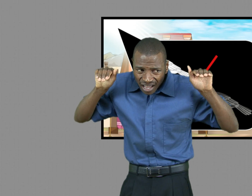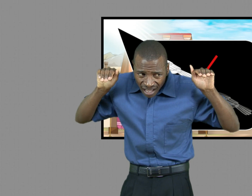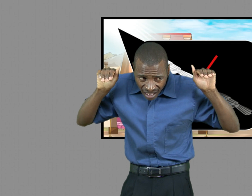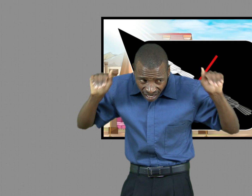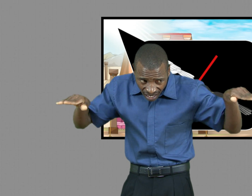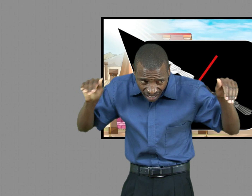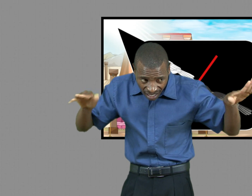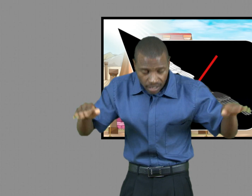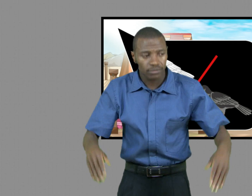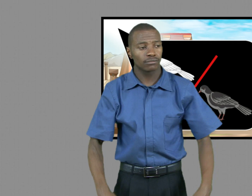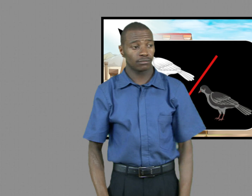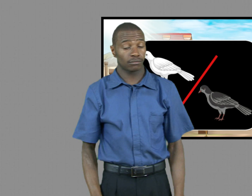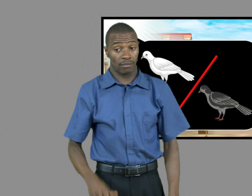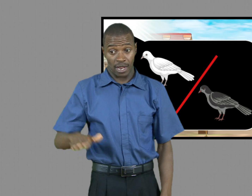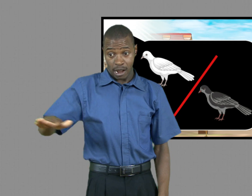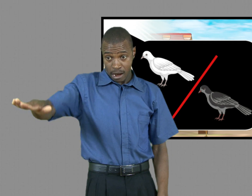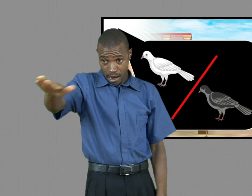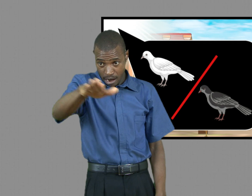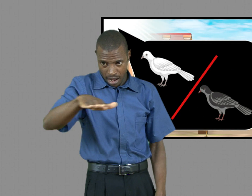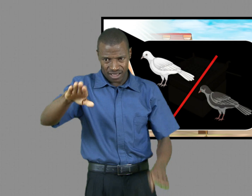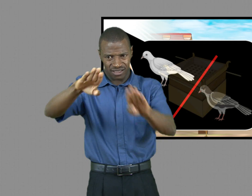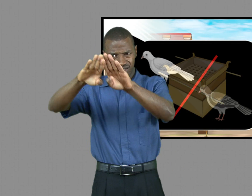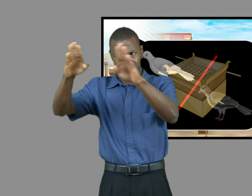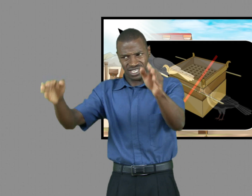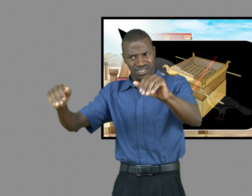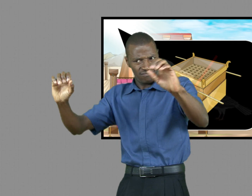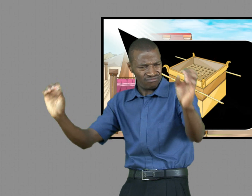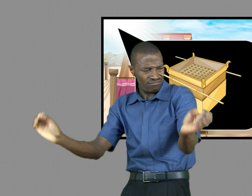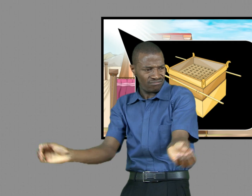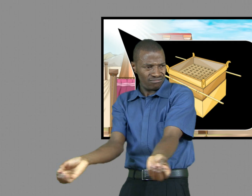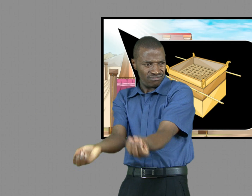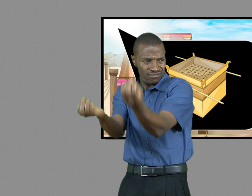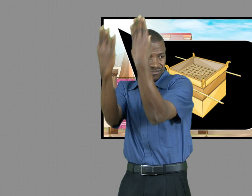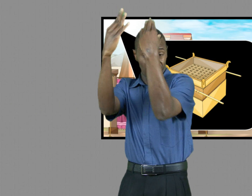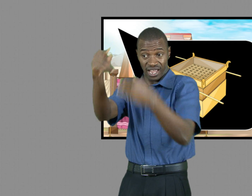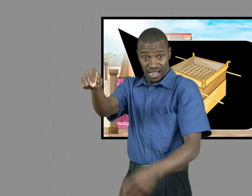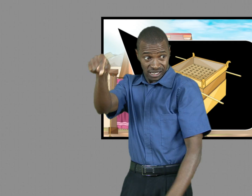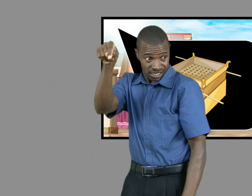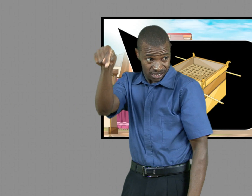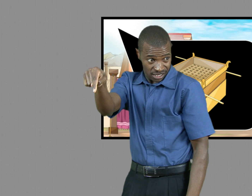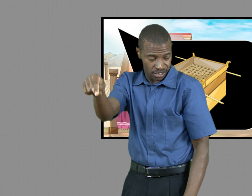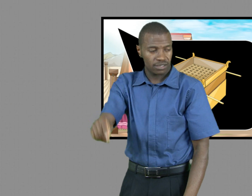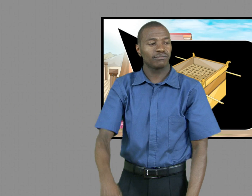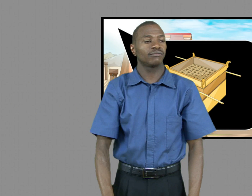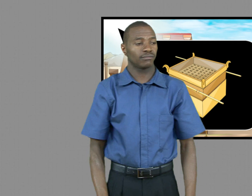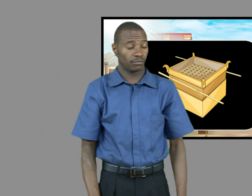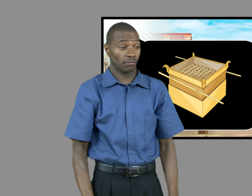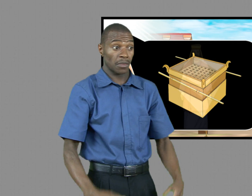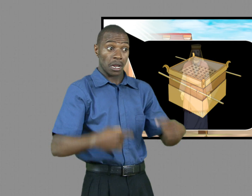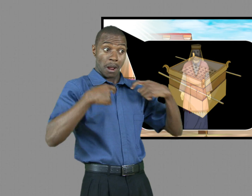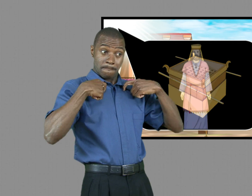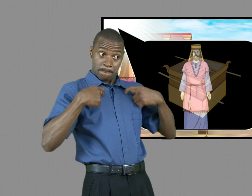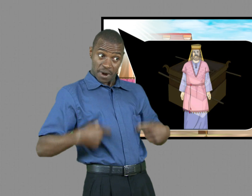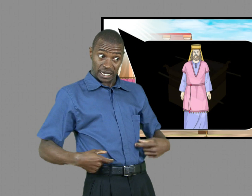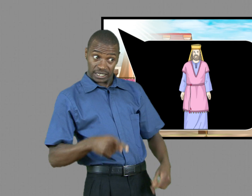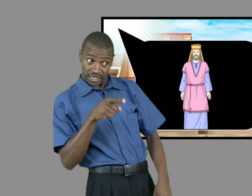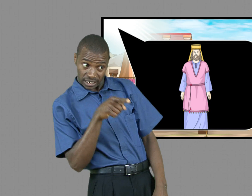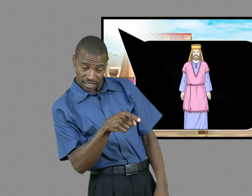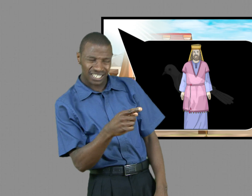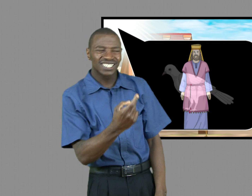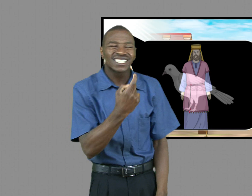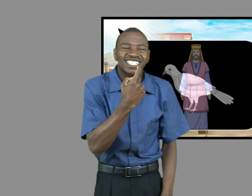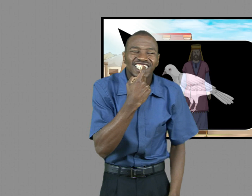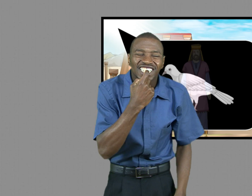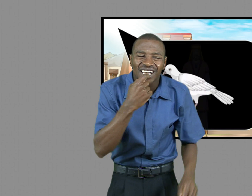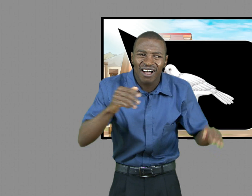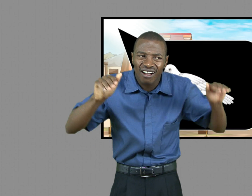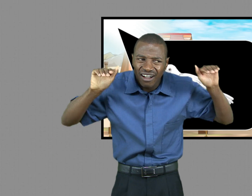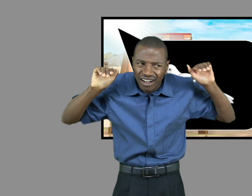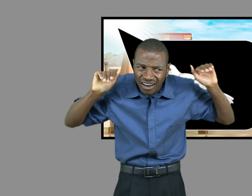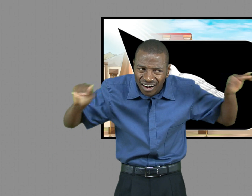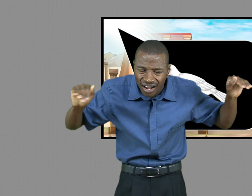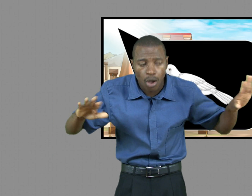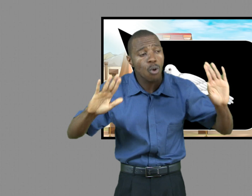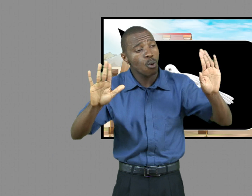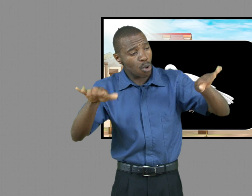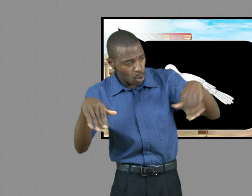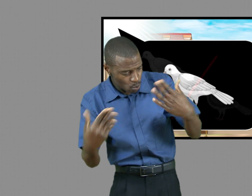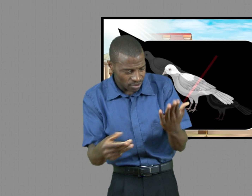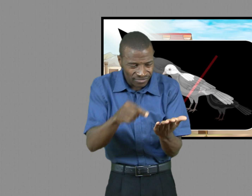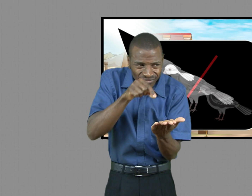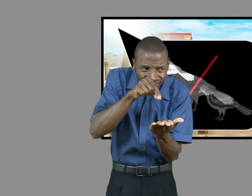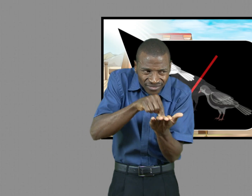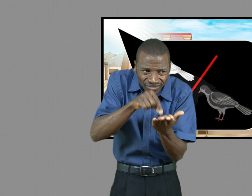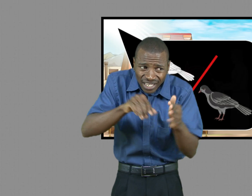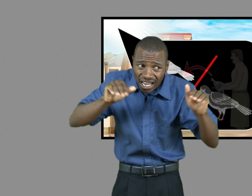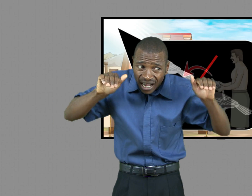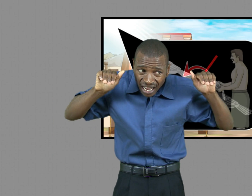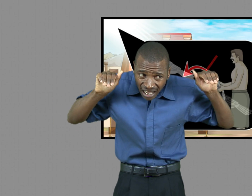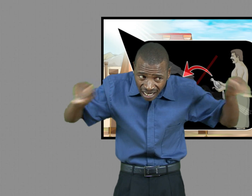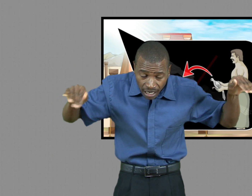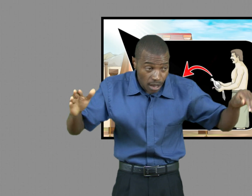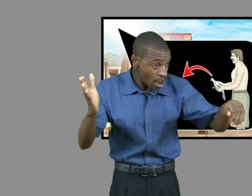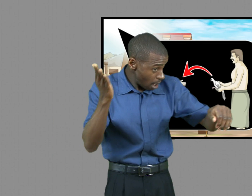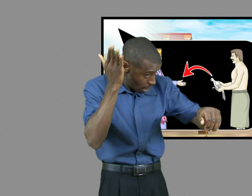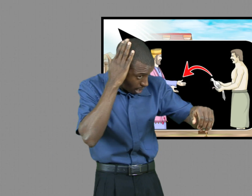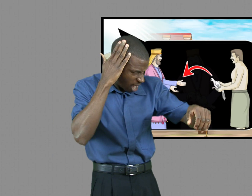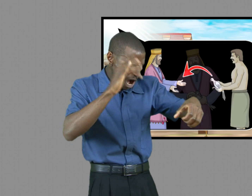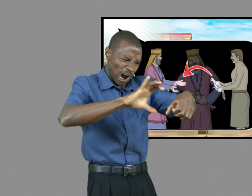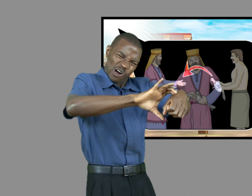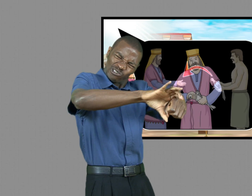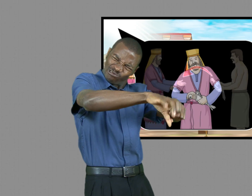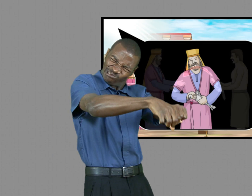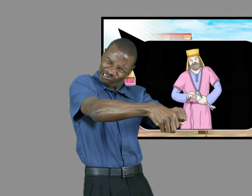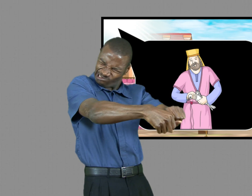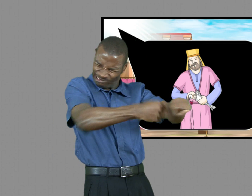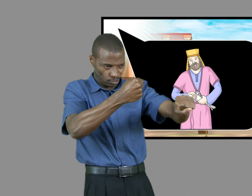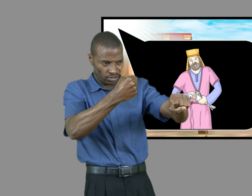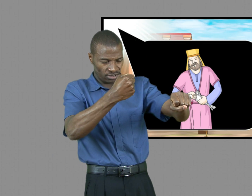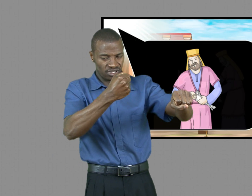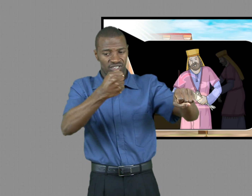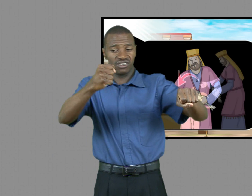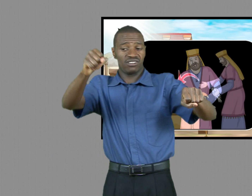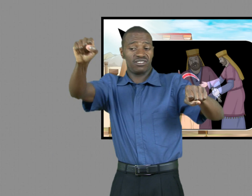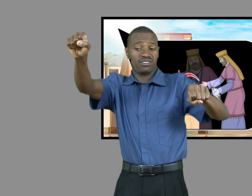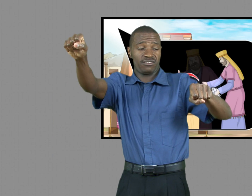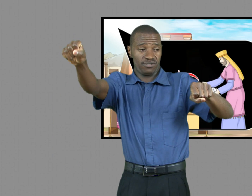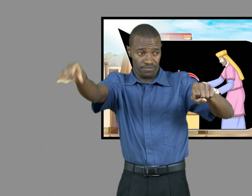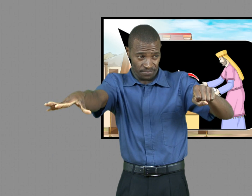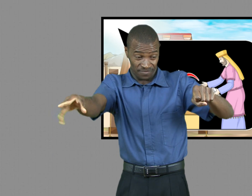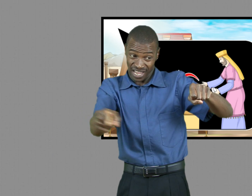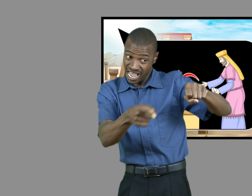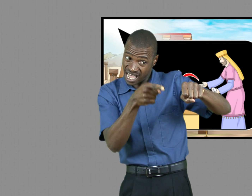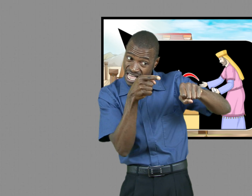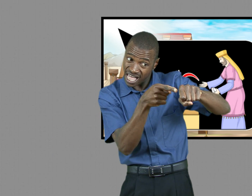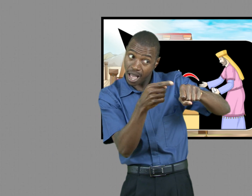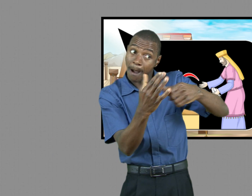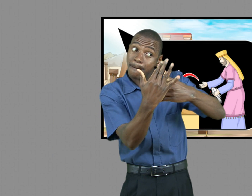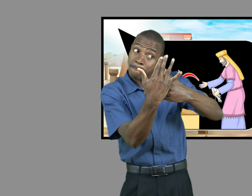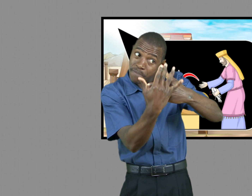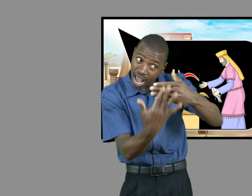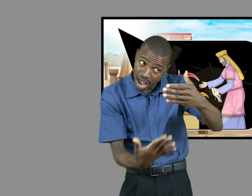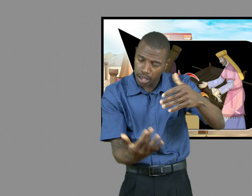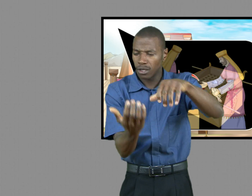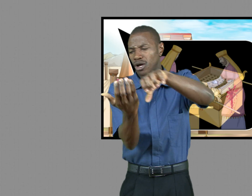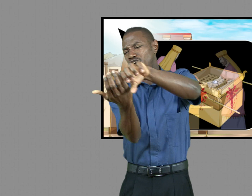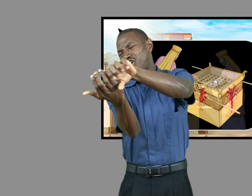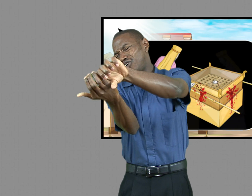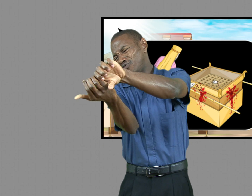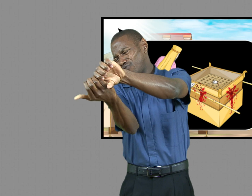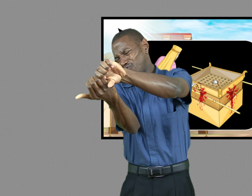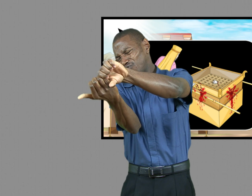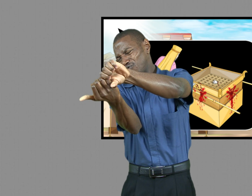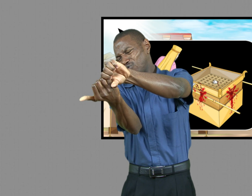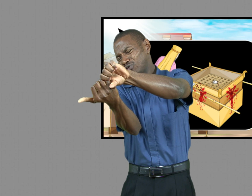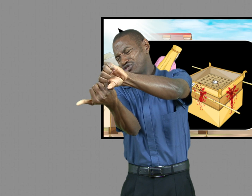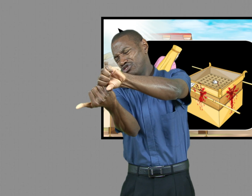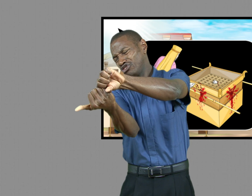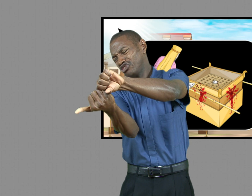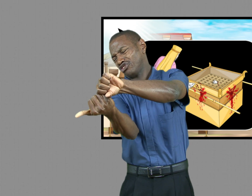Then the priest shall bring it to the altar, twist off its head, and burn it on the altar;